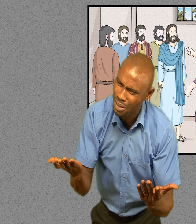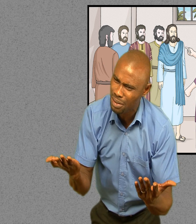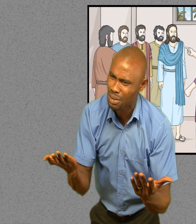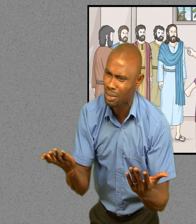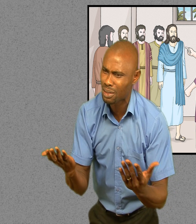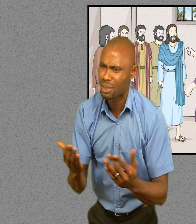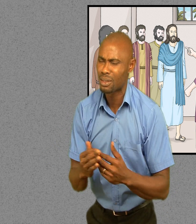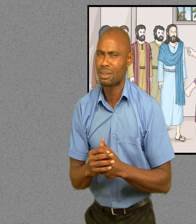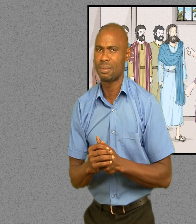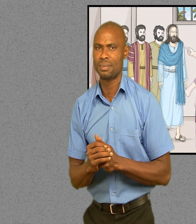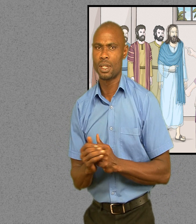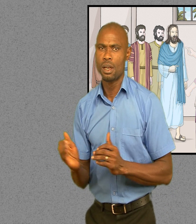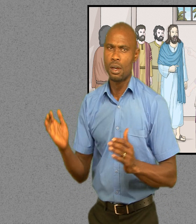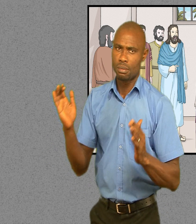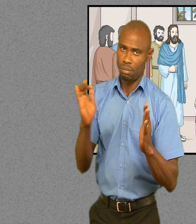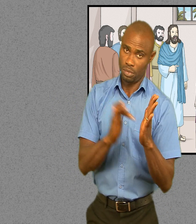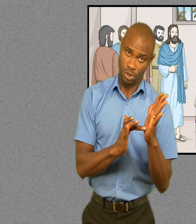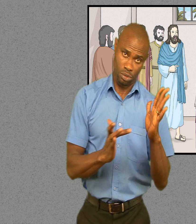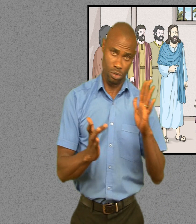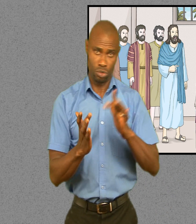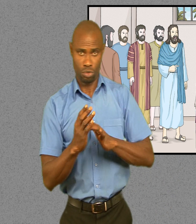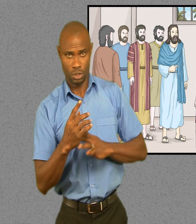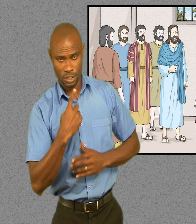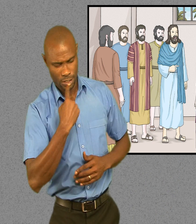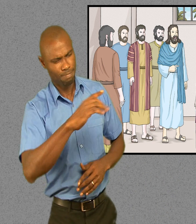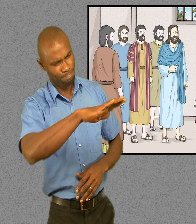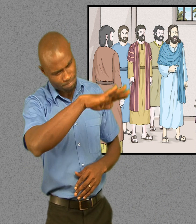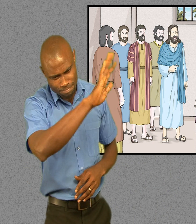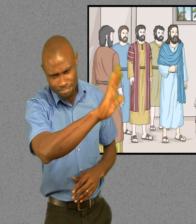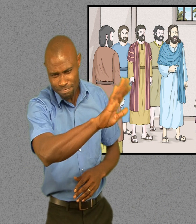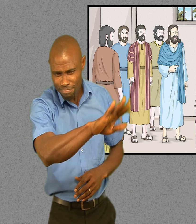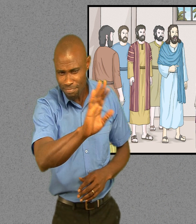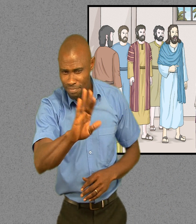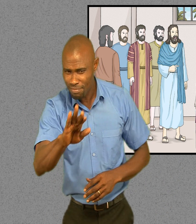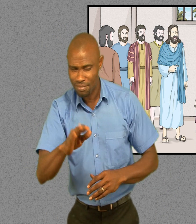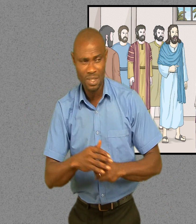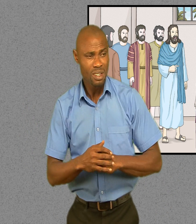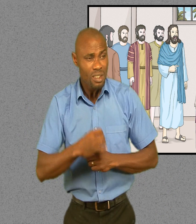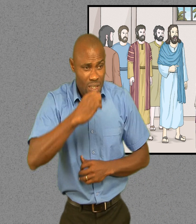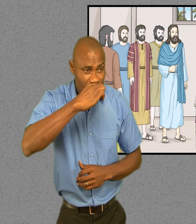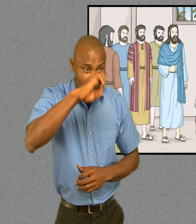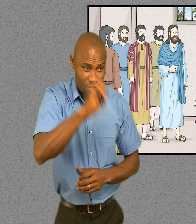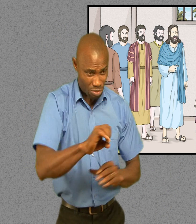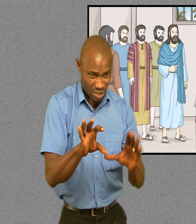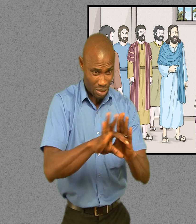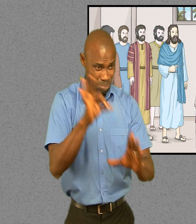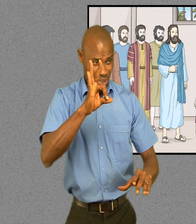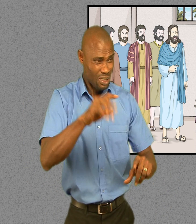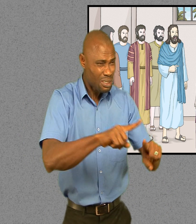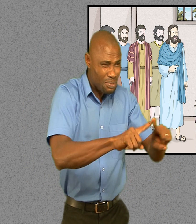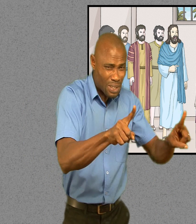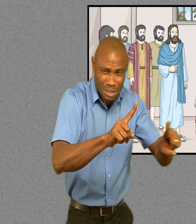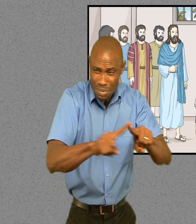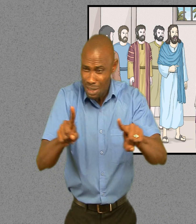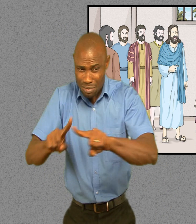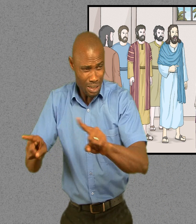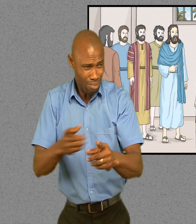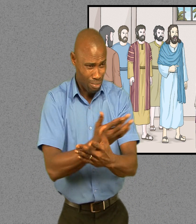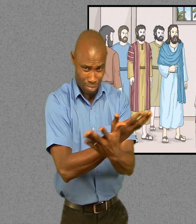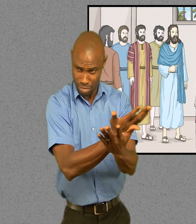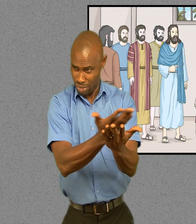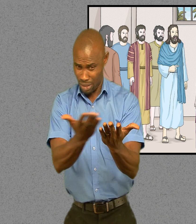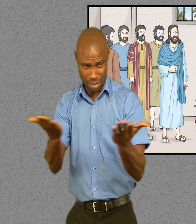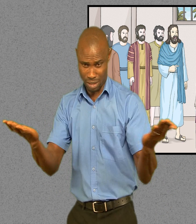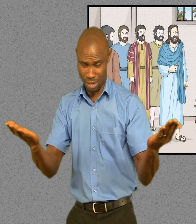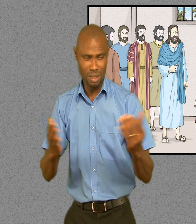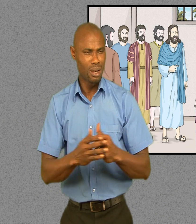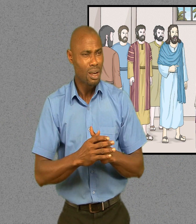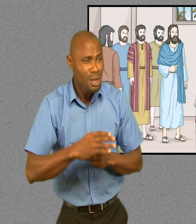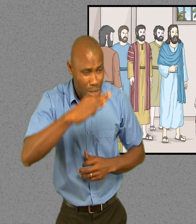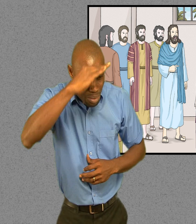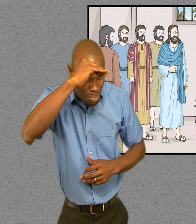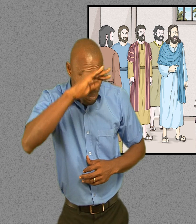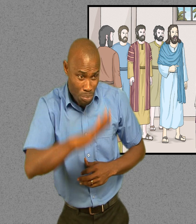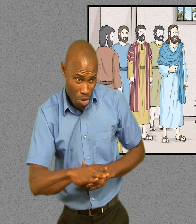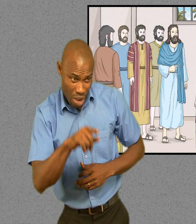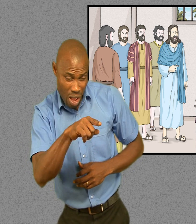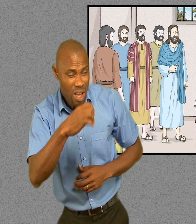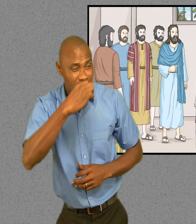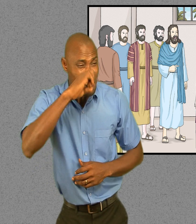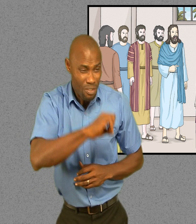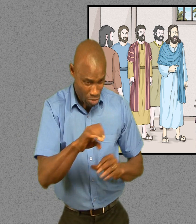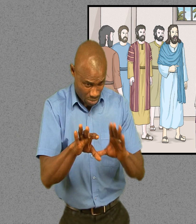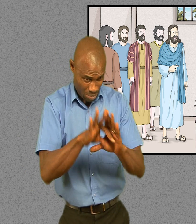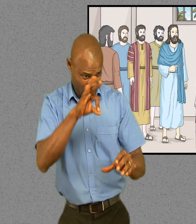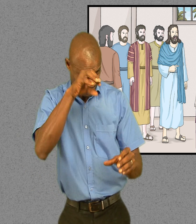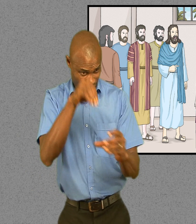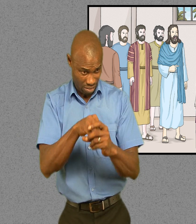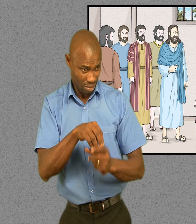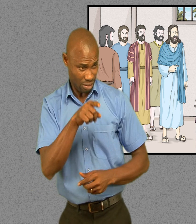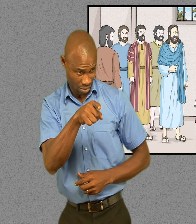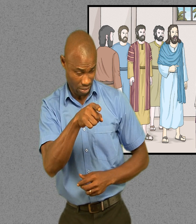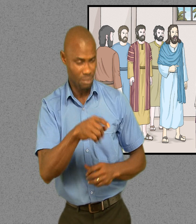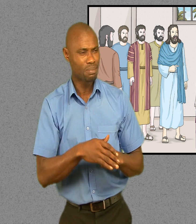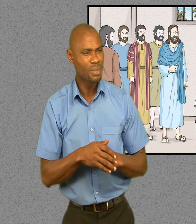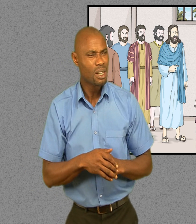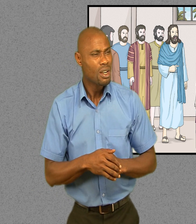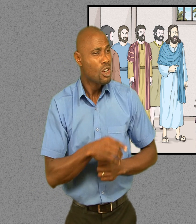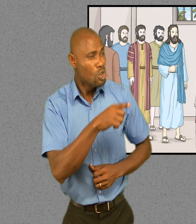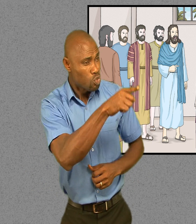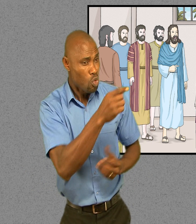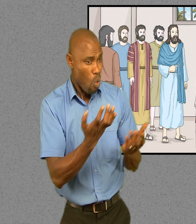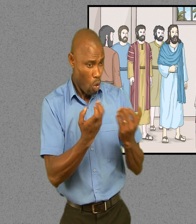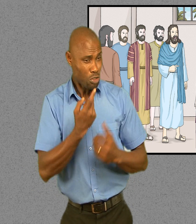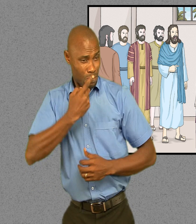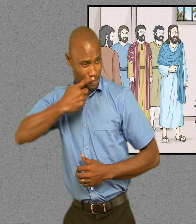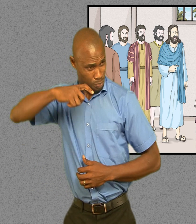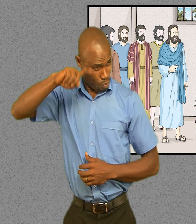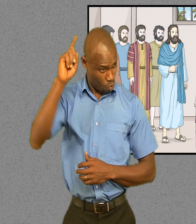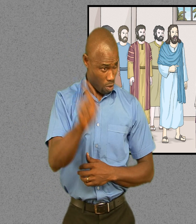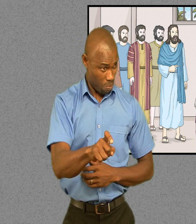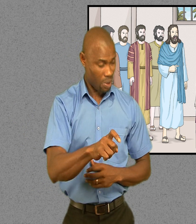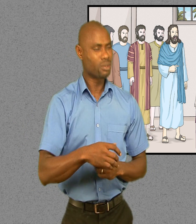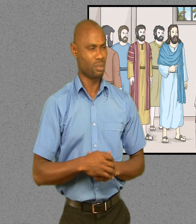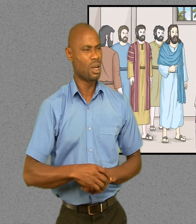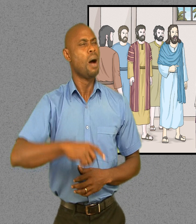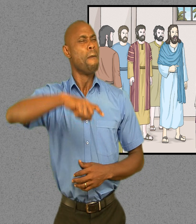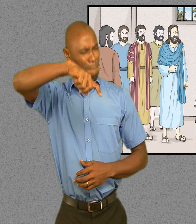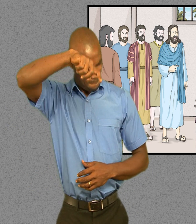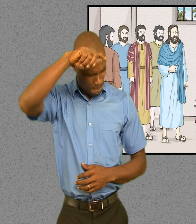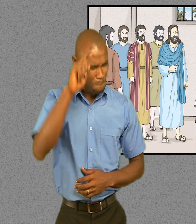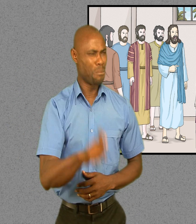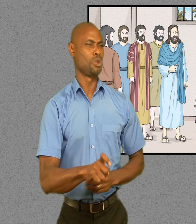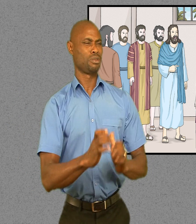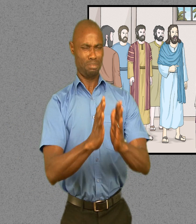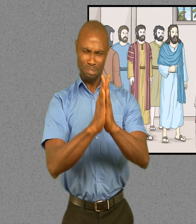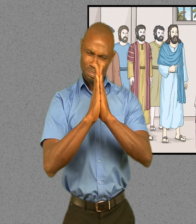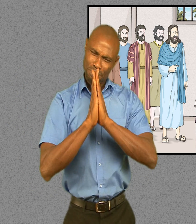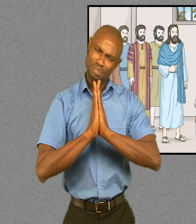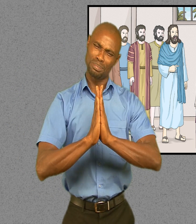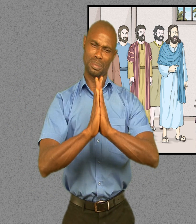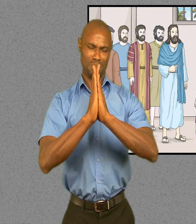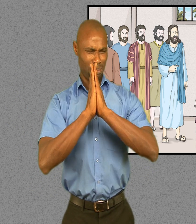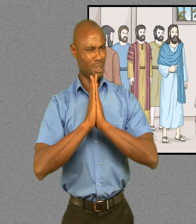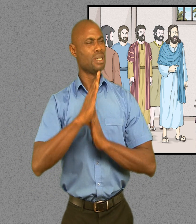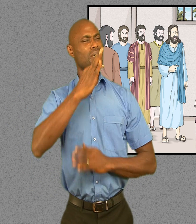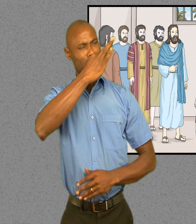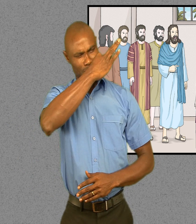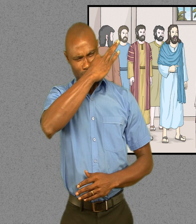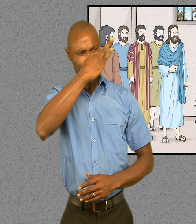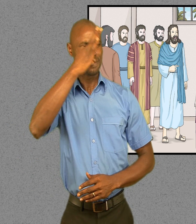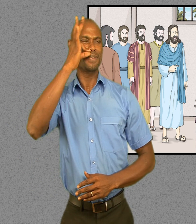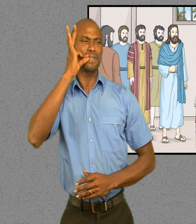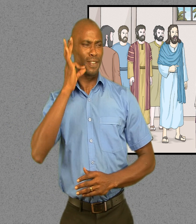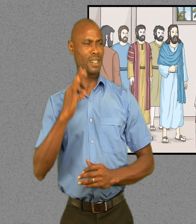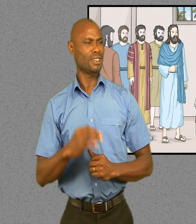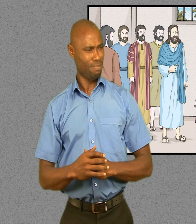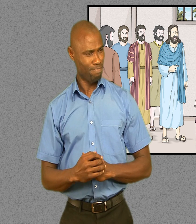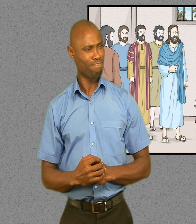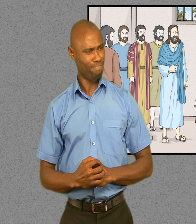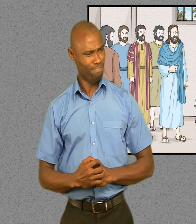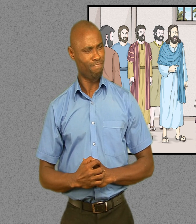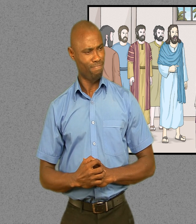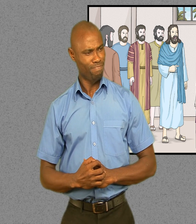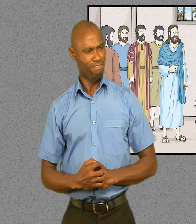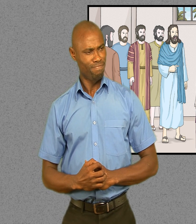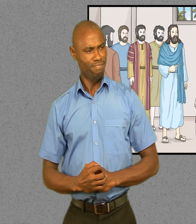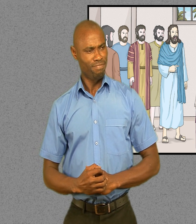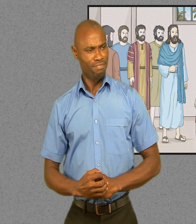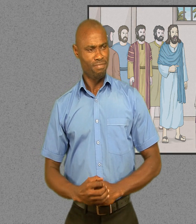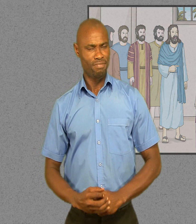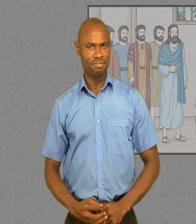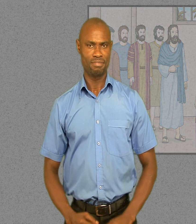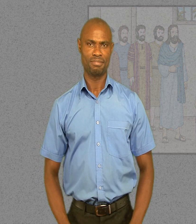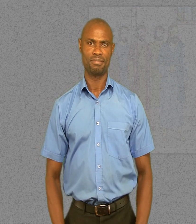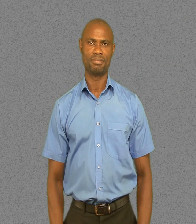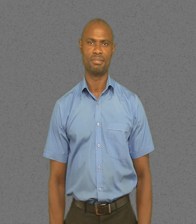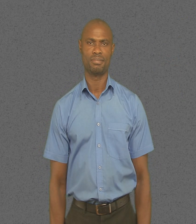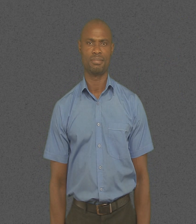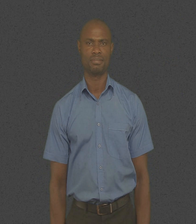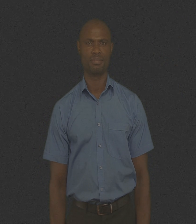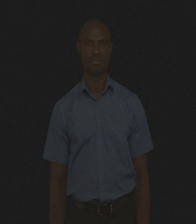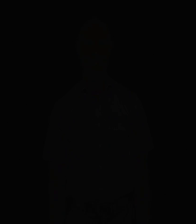Jesus answered, “This kind cannot come out, except by prayer.”